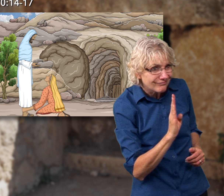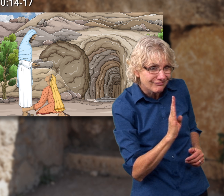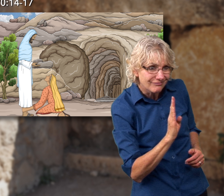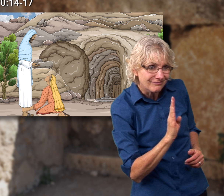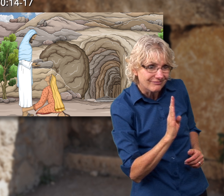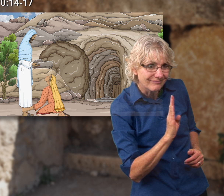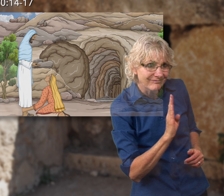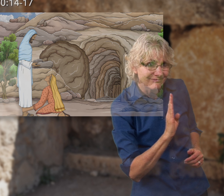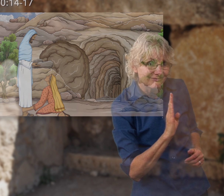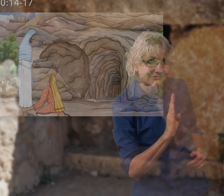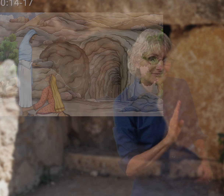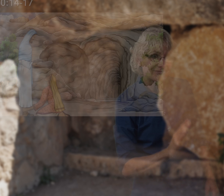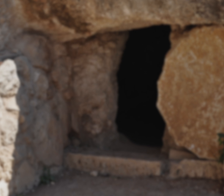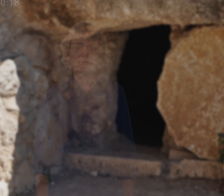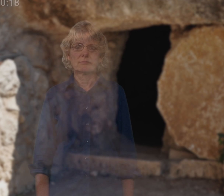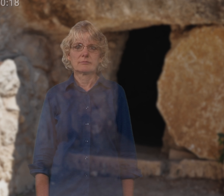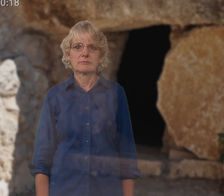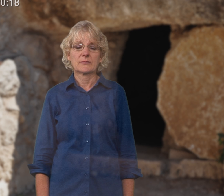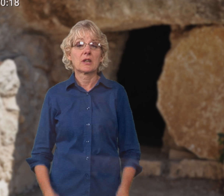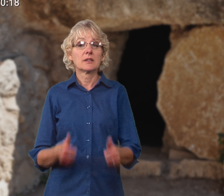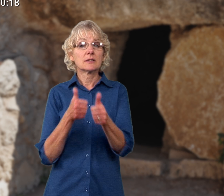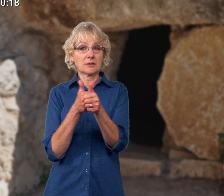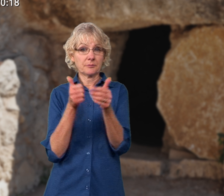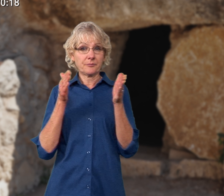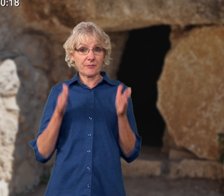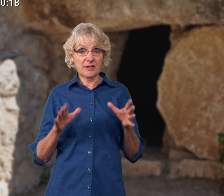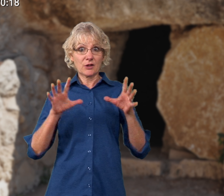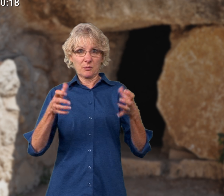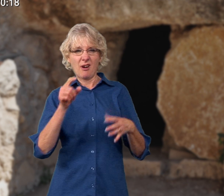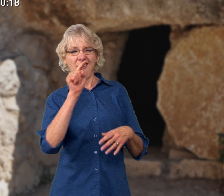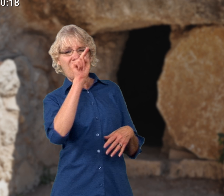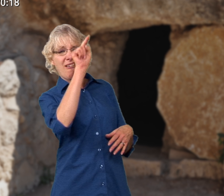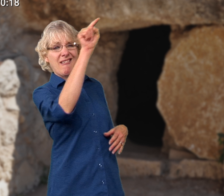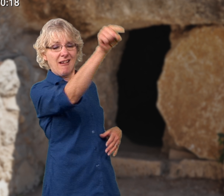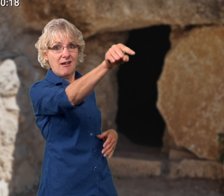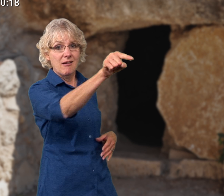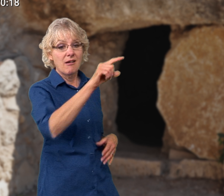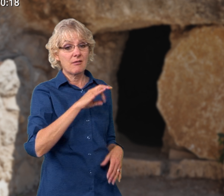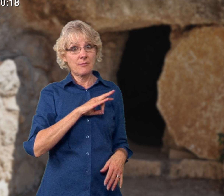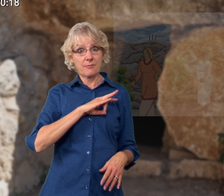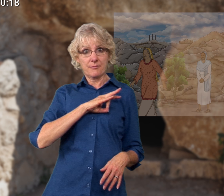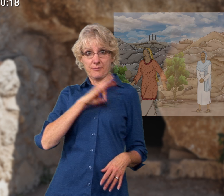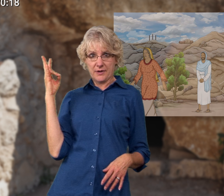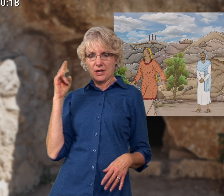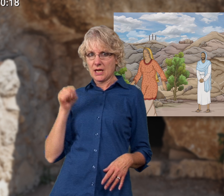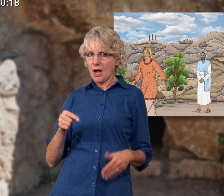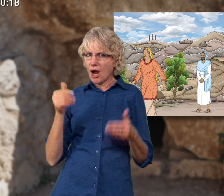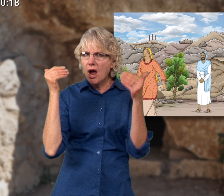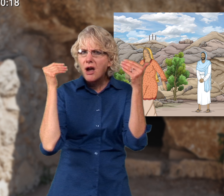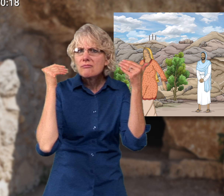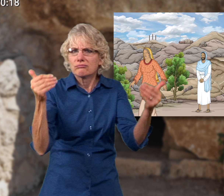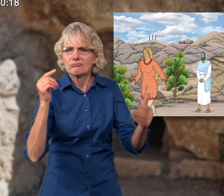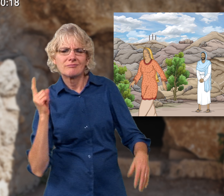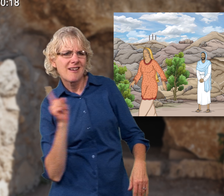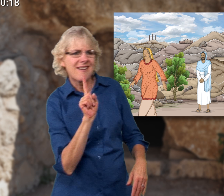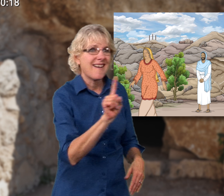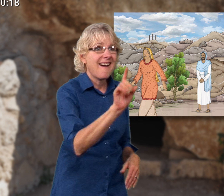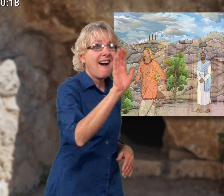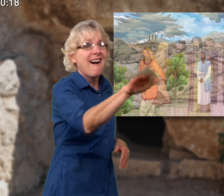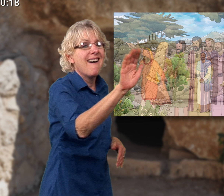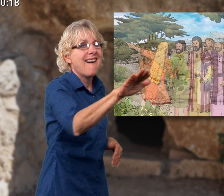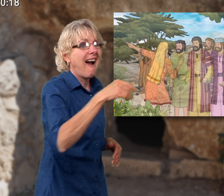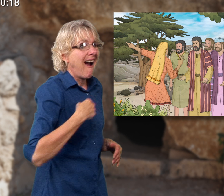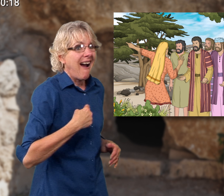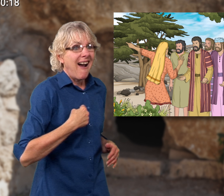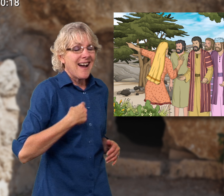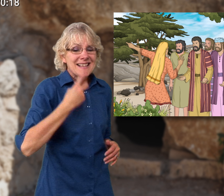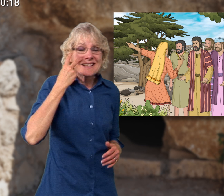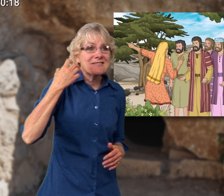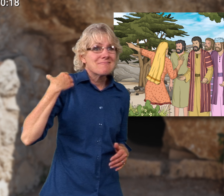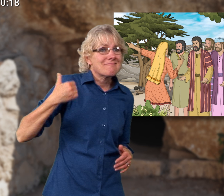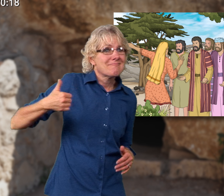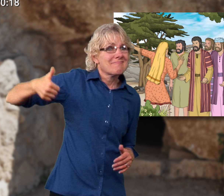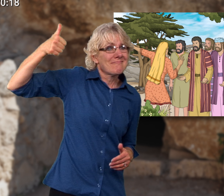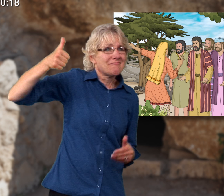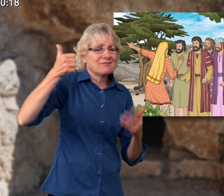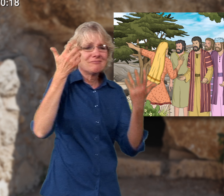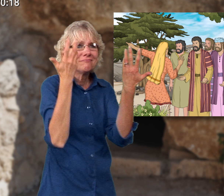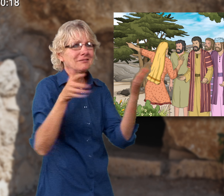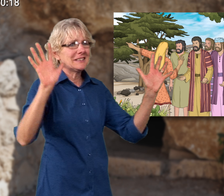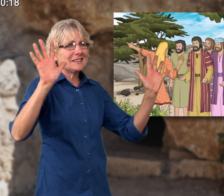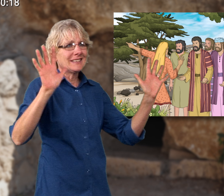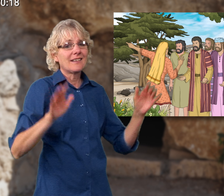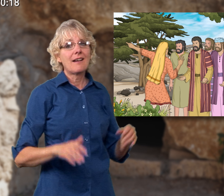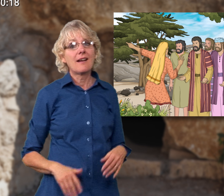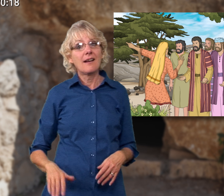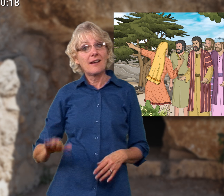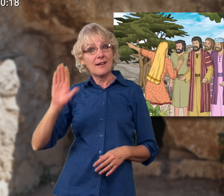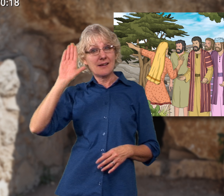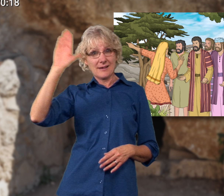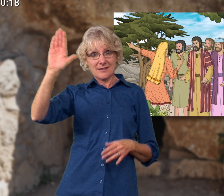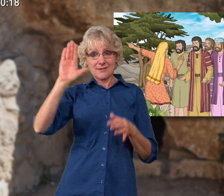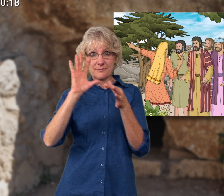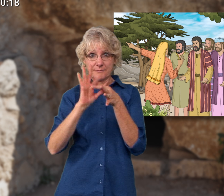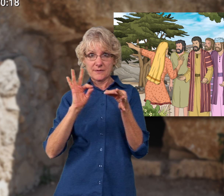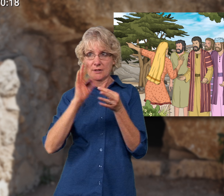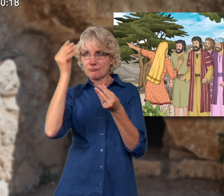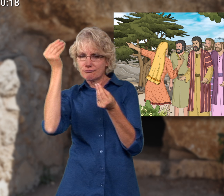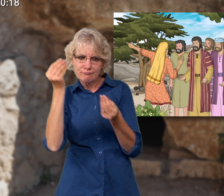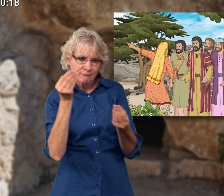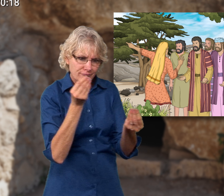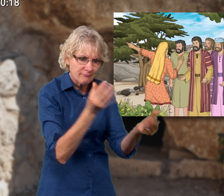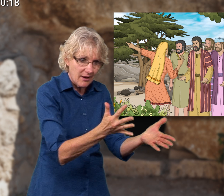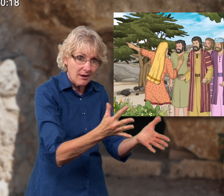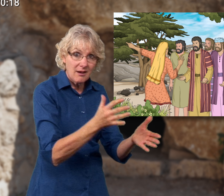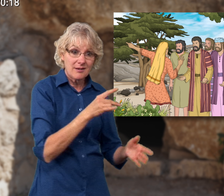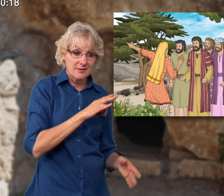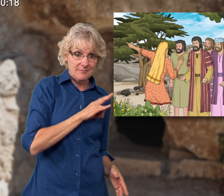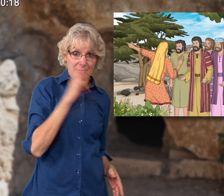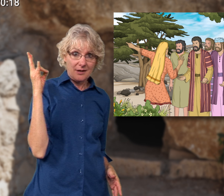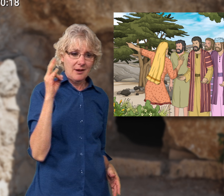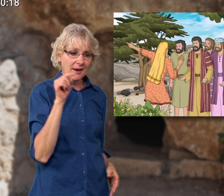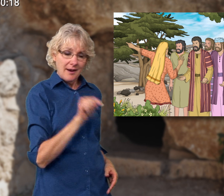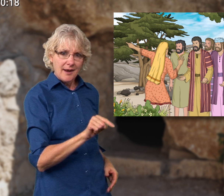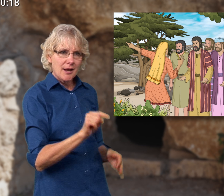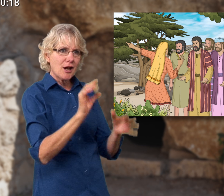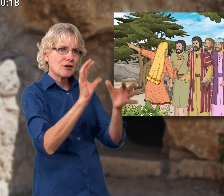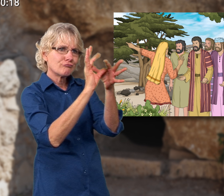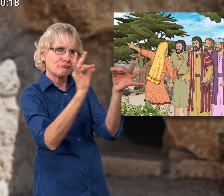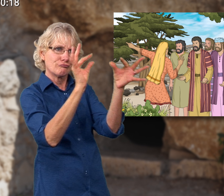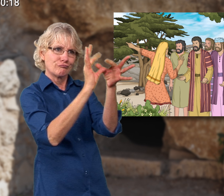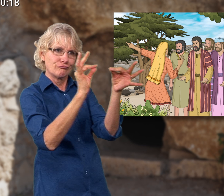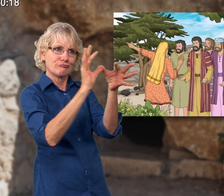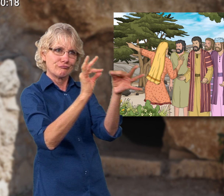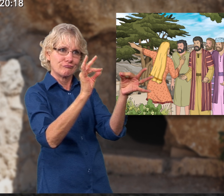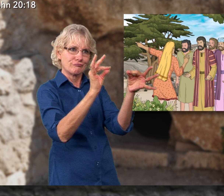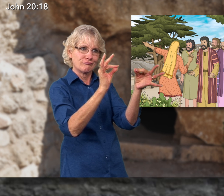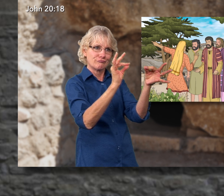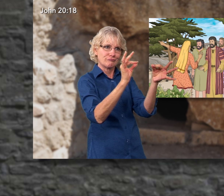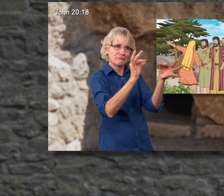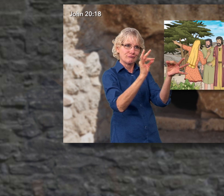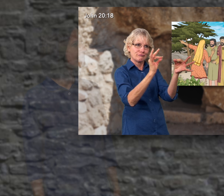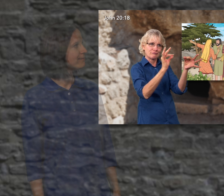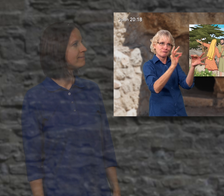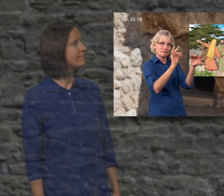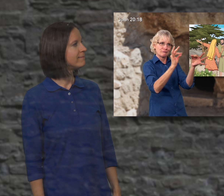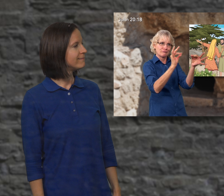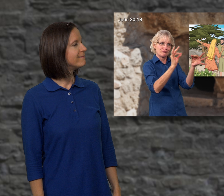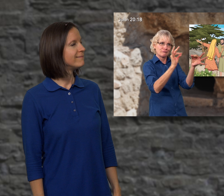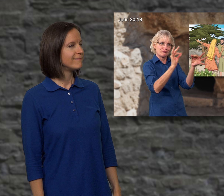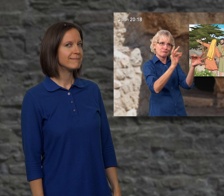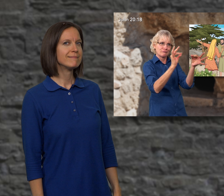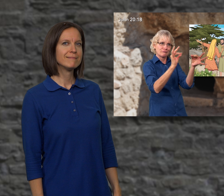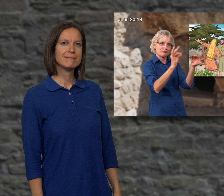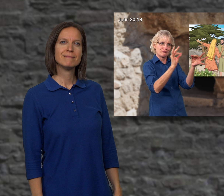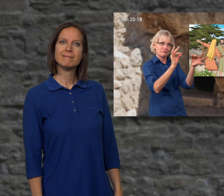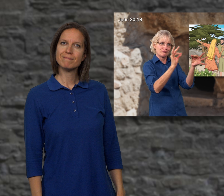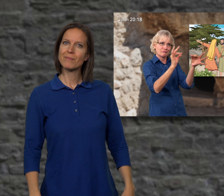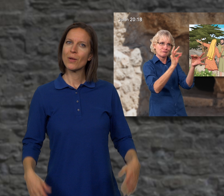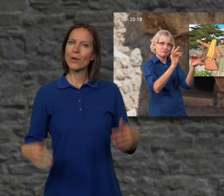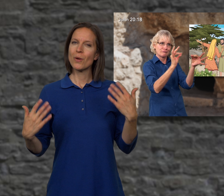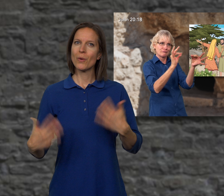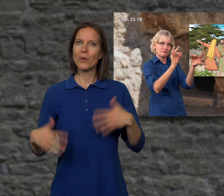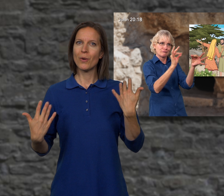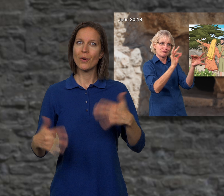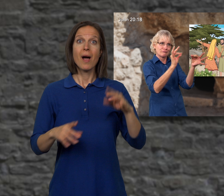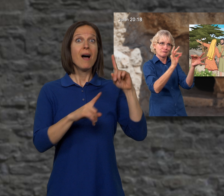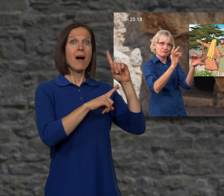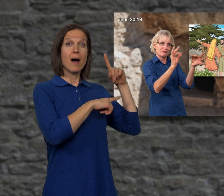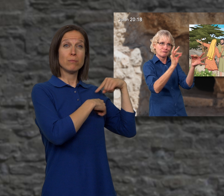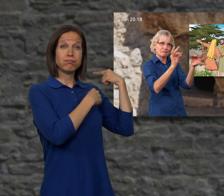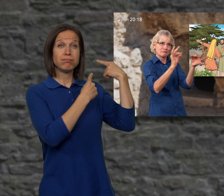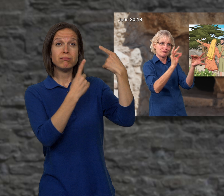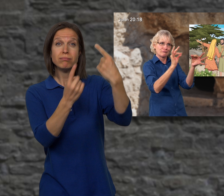Mary Magdalene went and announced to the disciples, “I have seen the Lord!” And she told them what He had said to her.